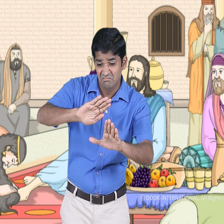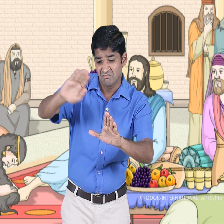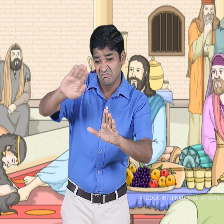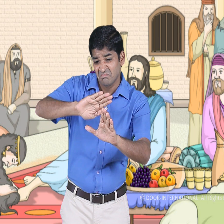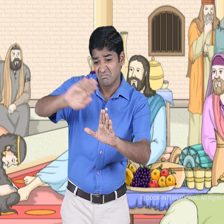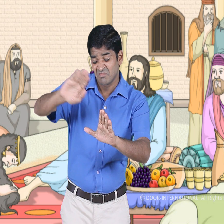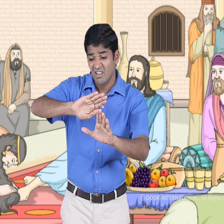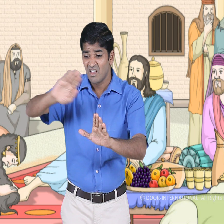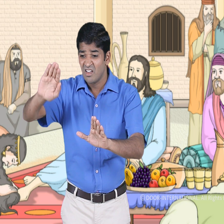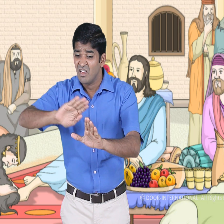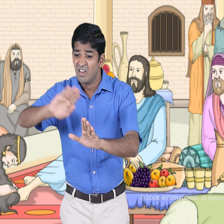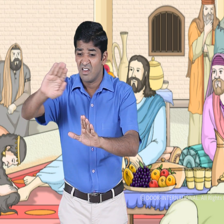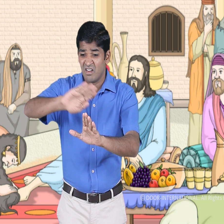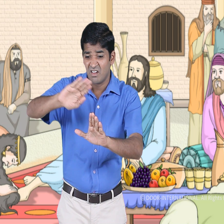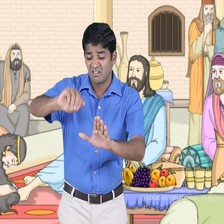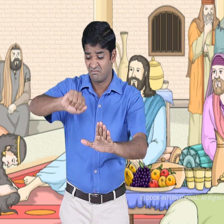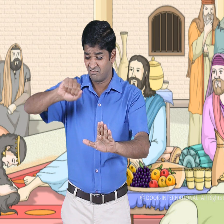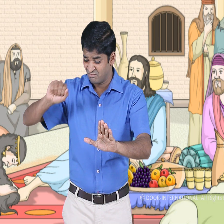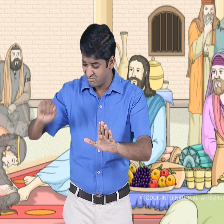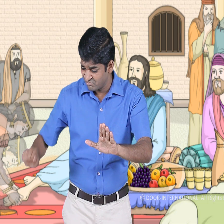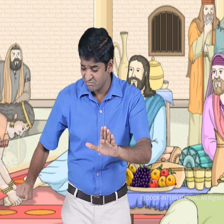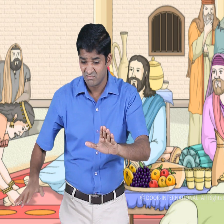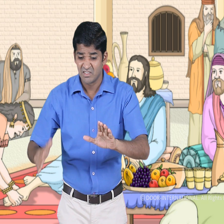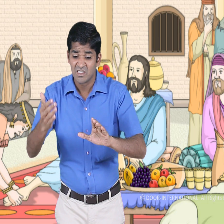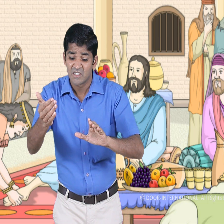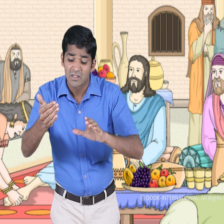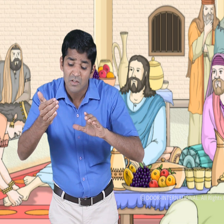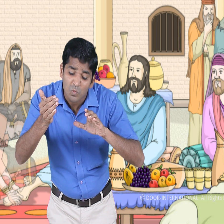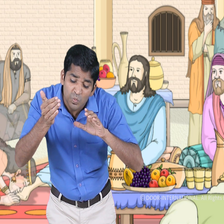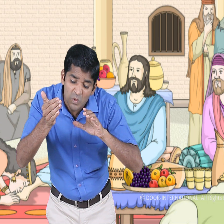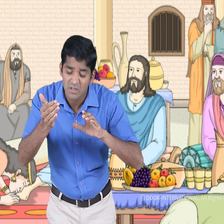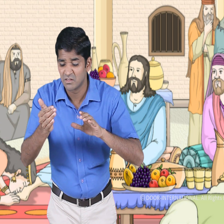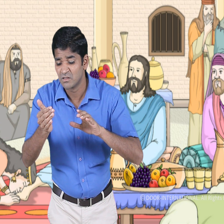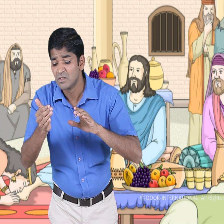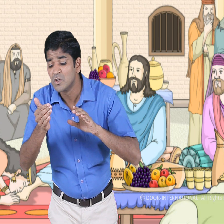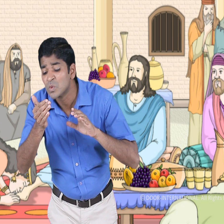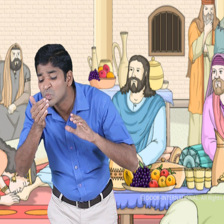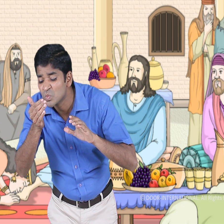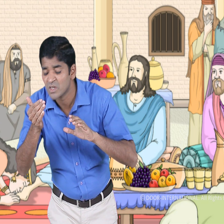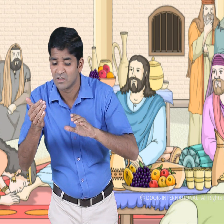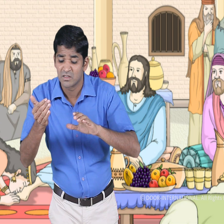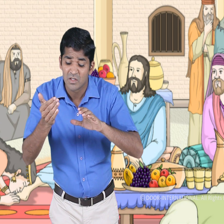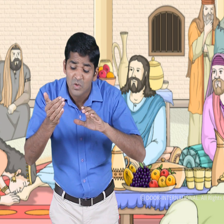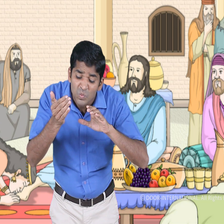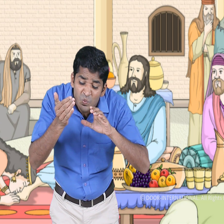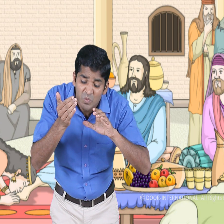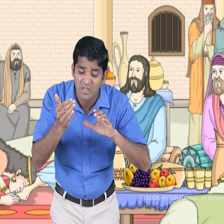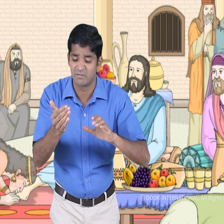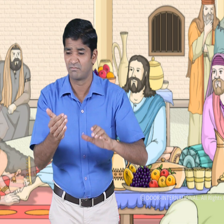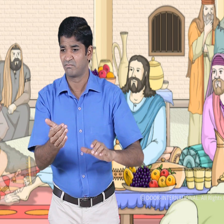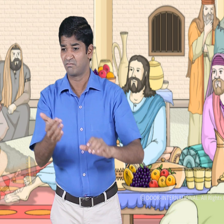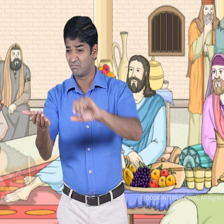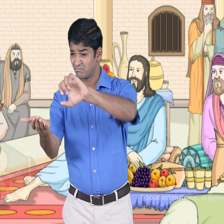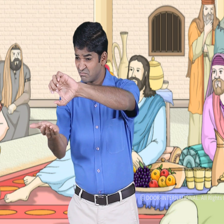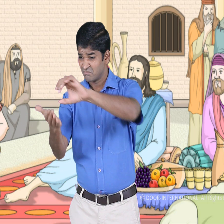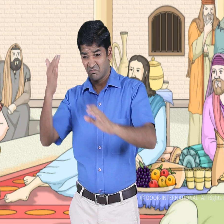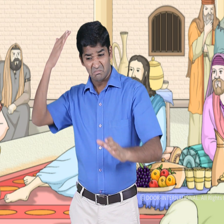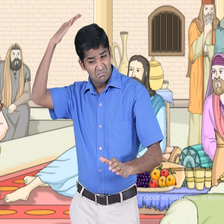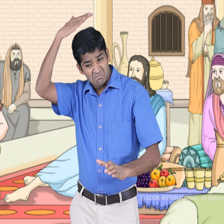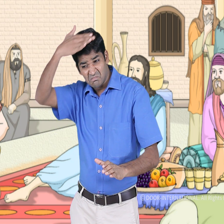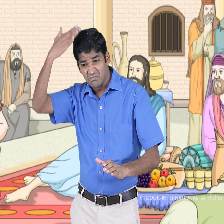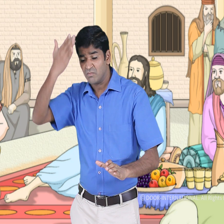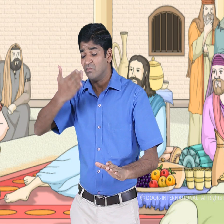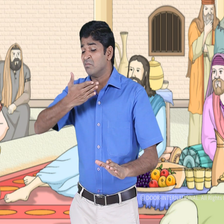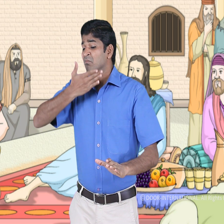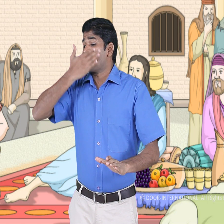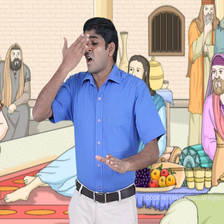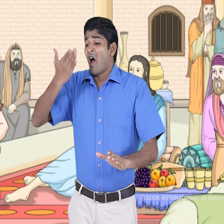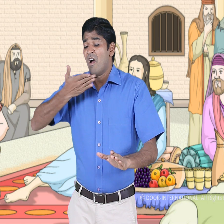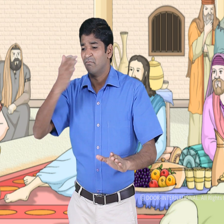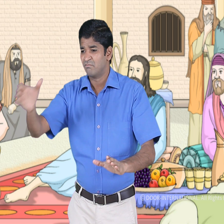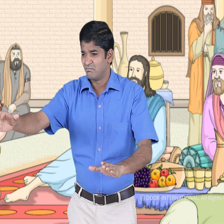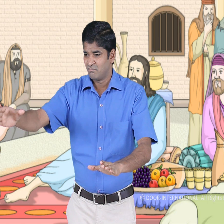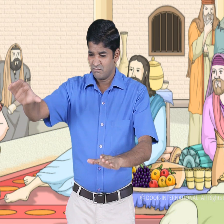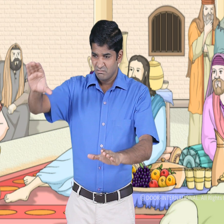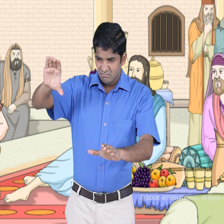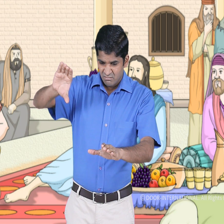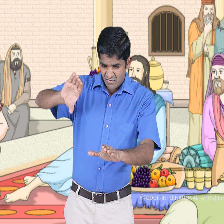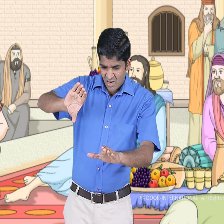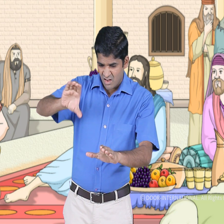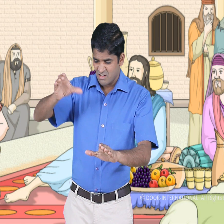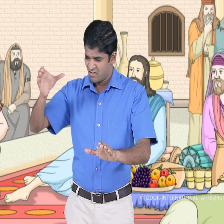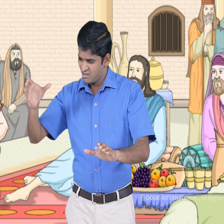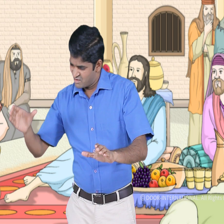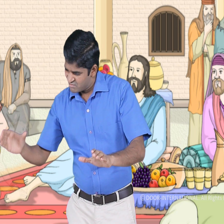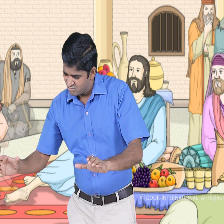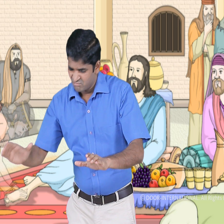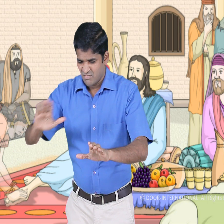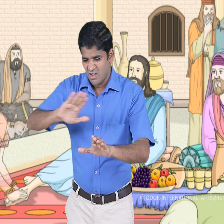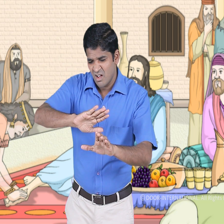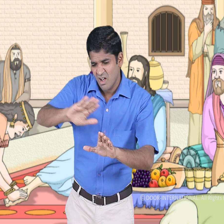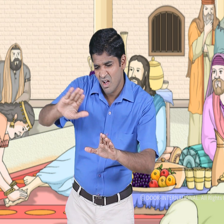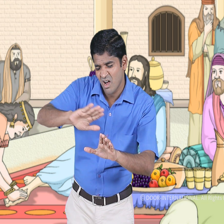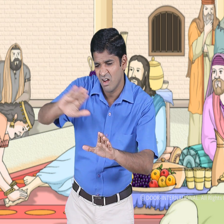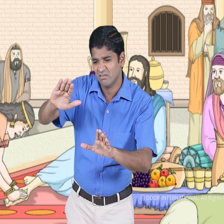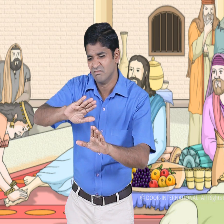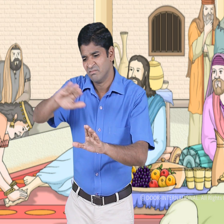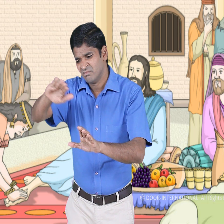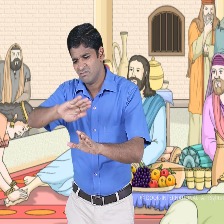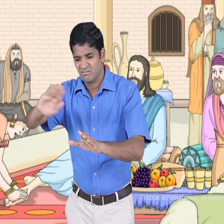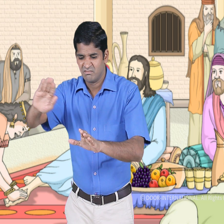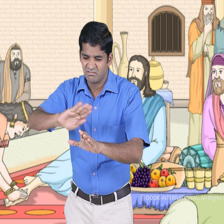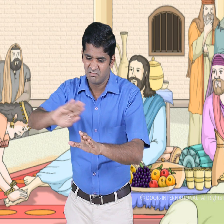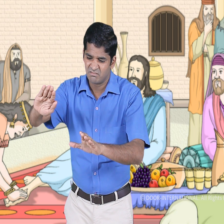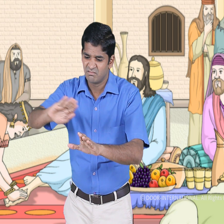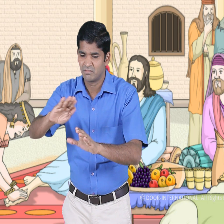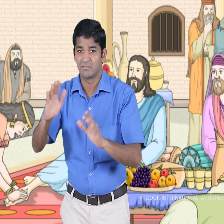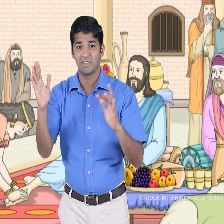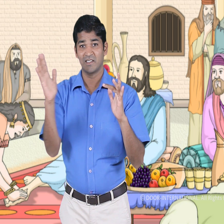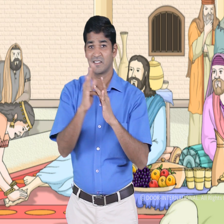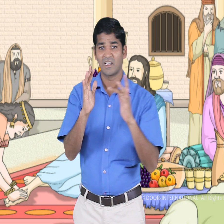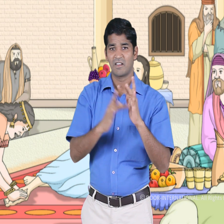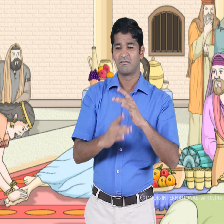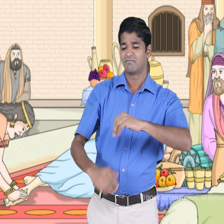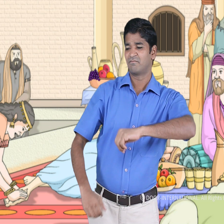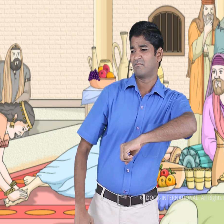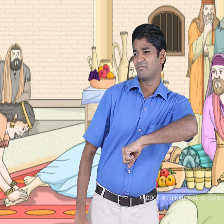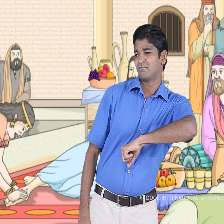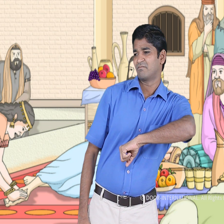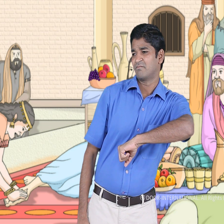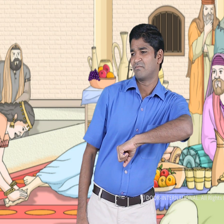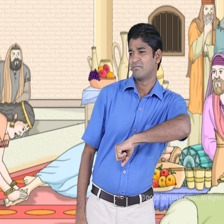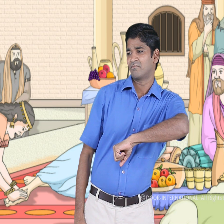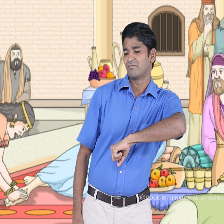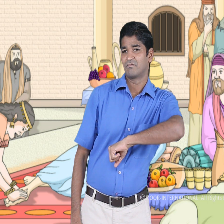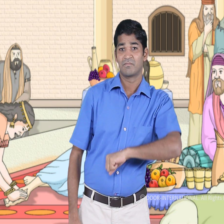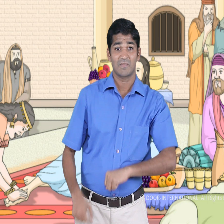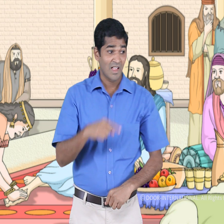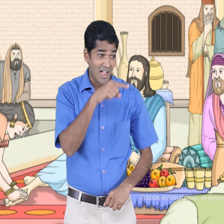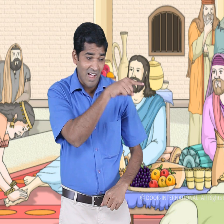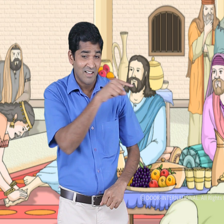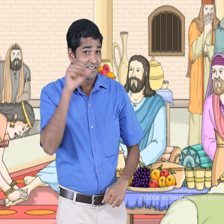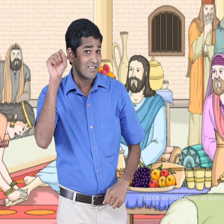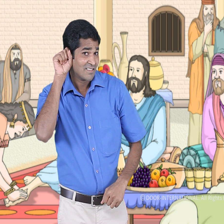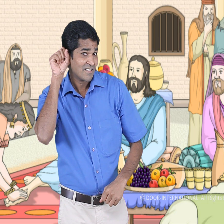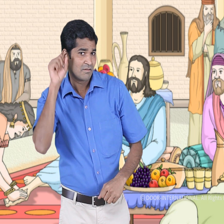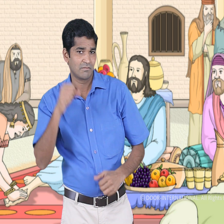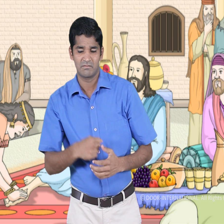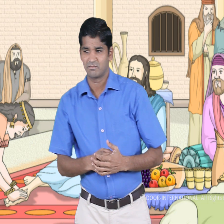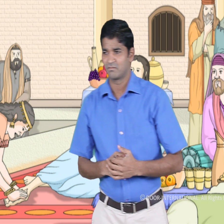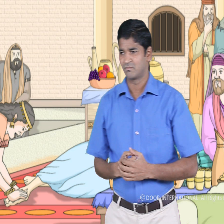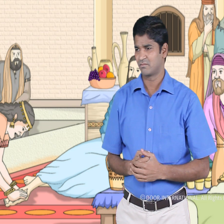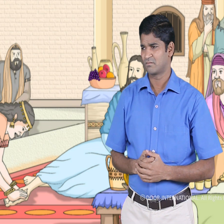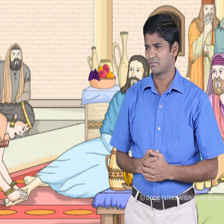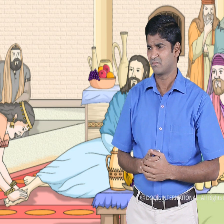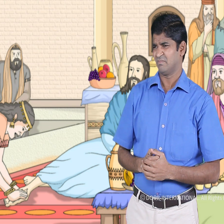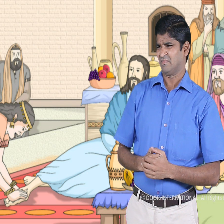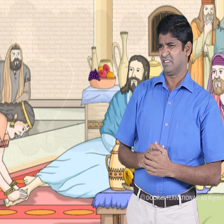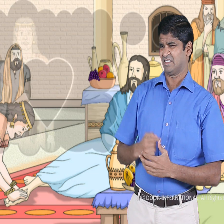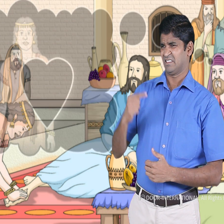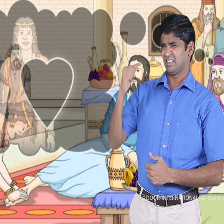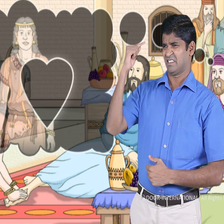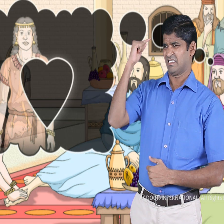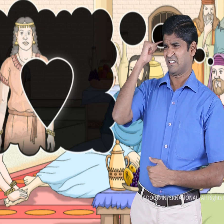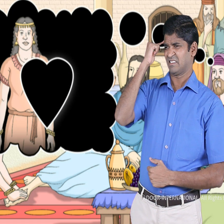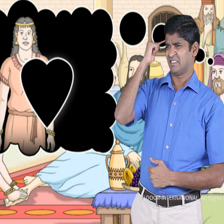Then she kissed His feet and anointed them with the perfume.